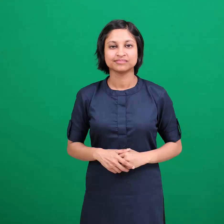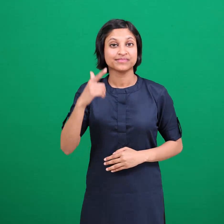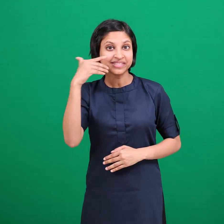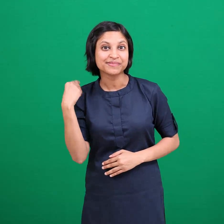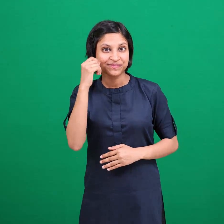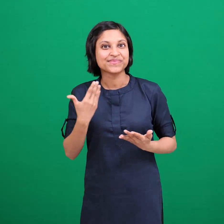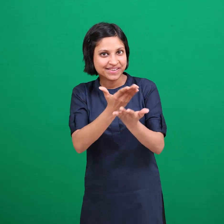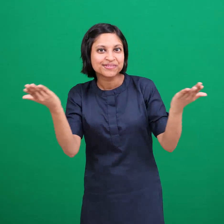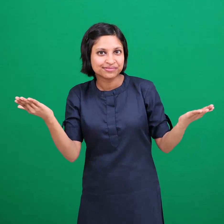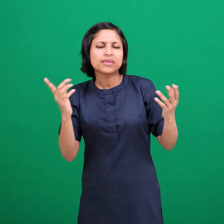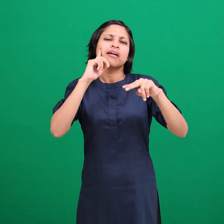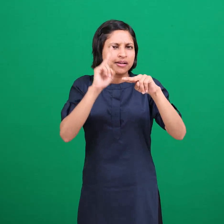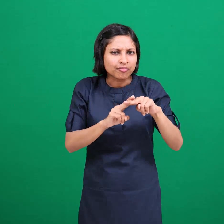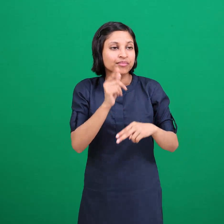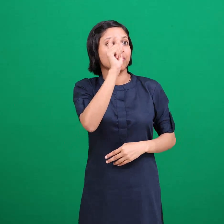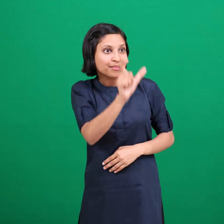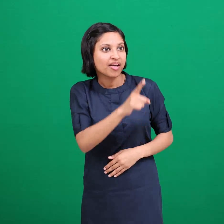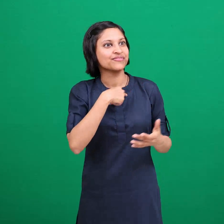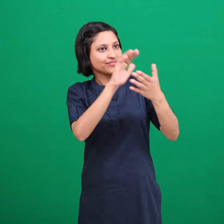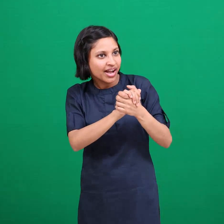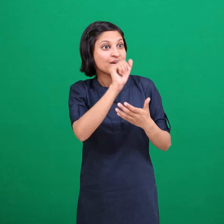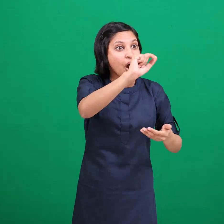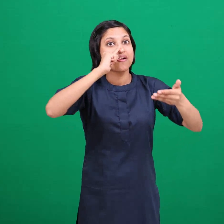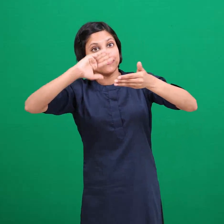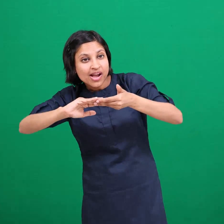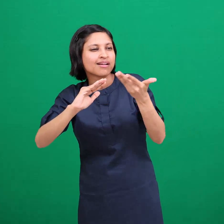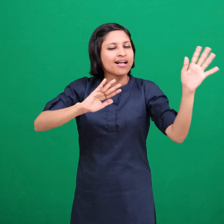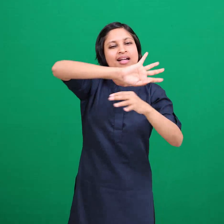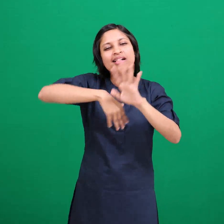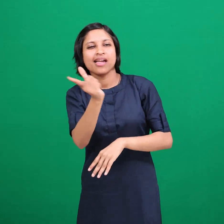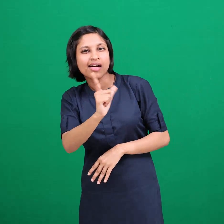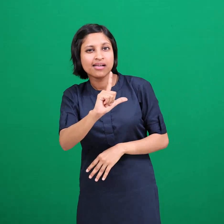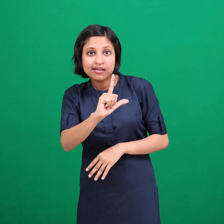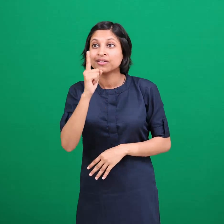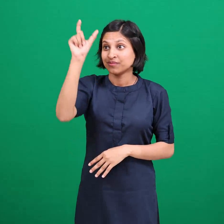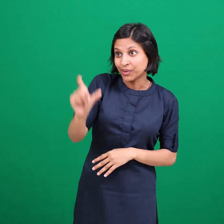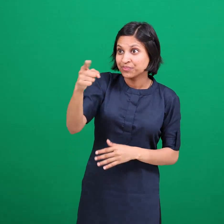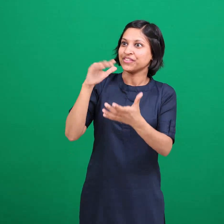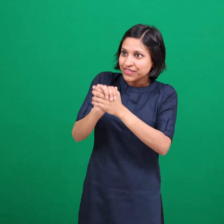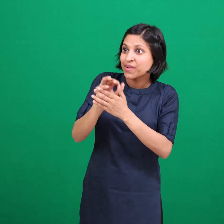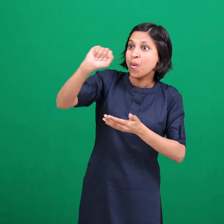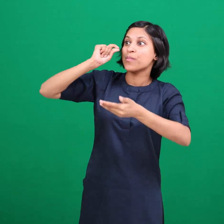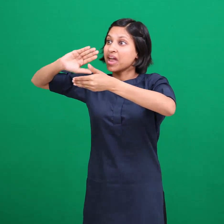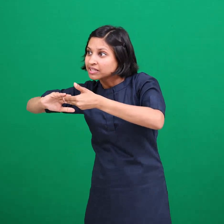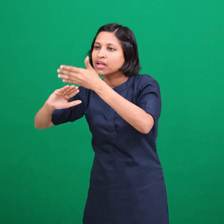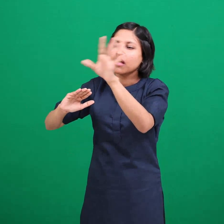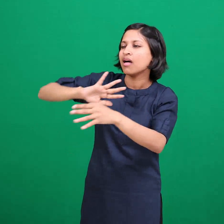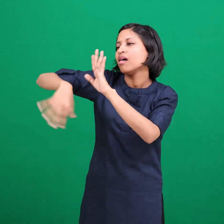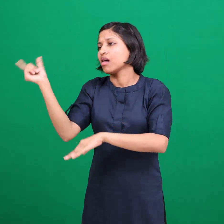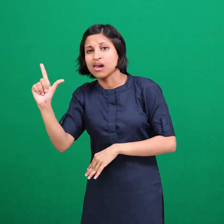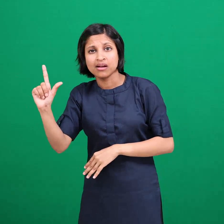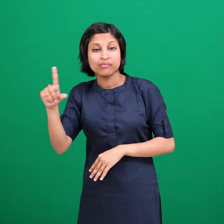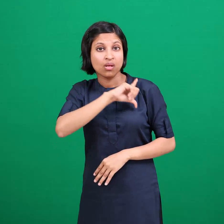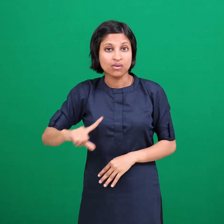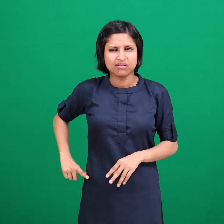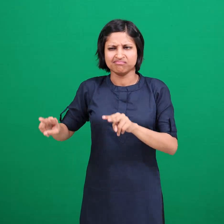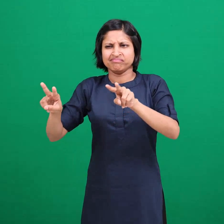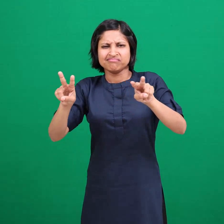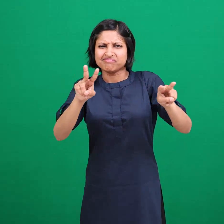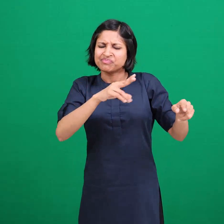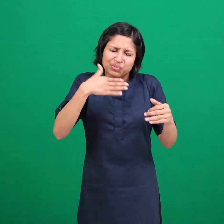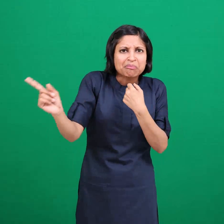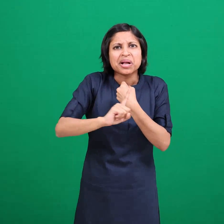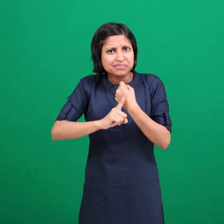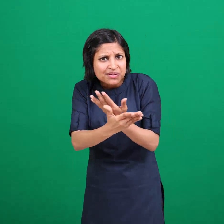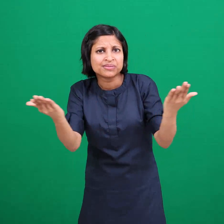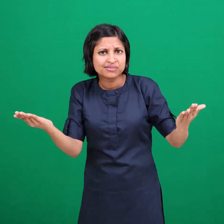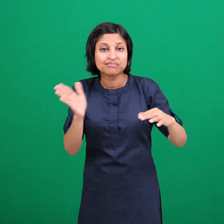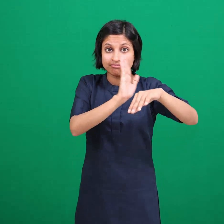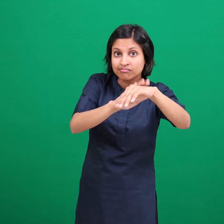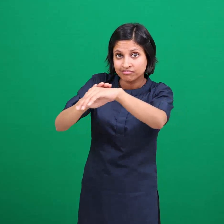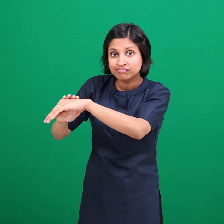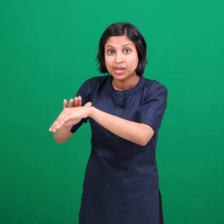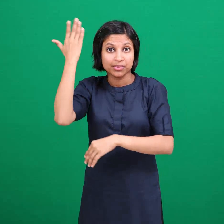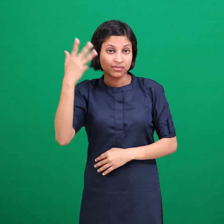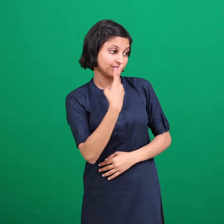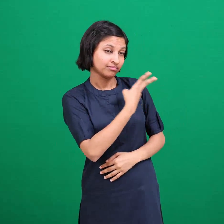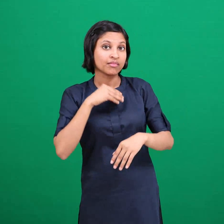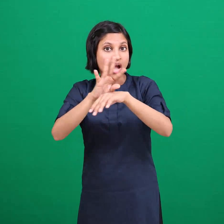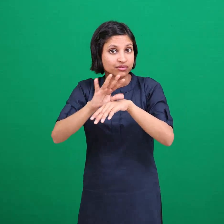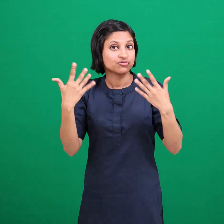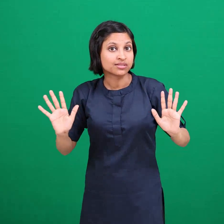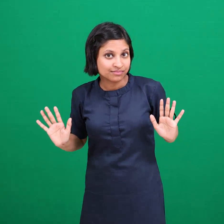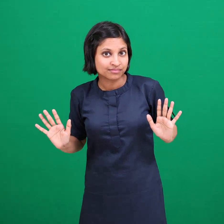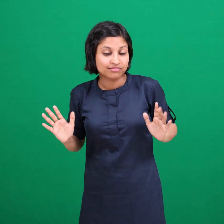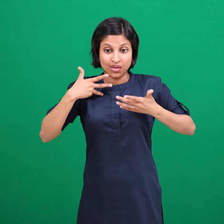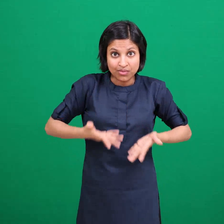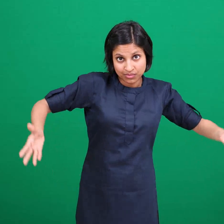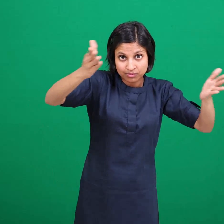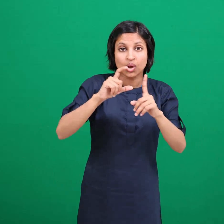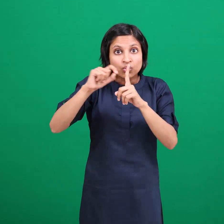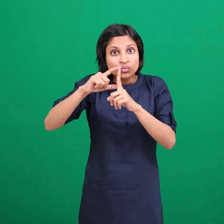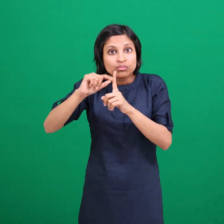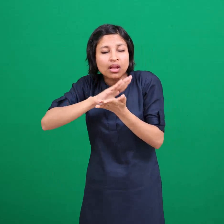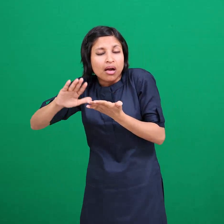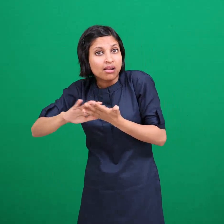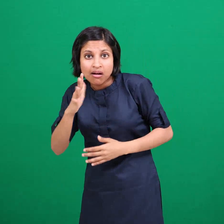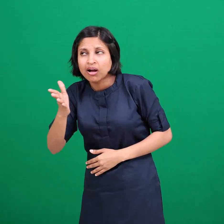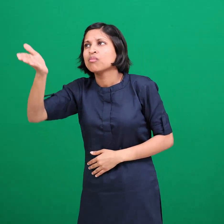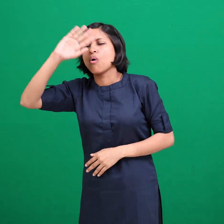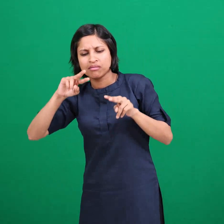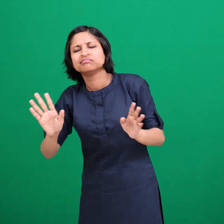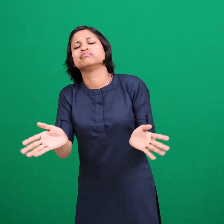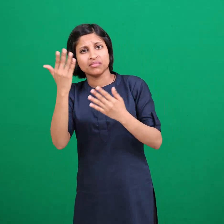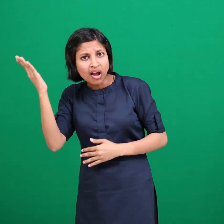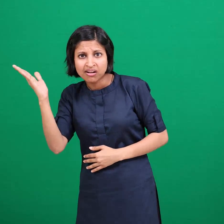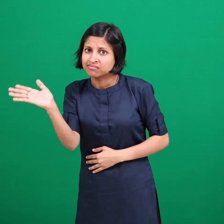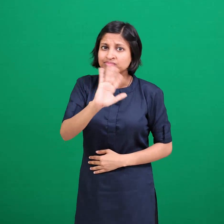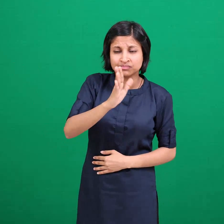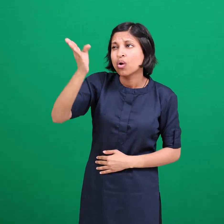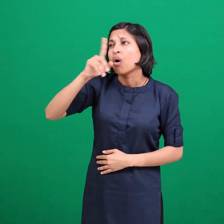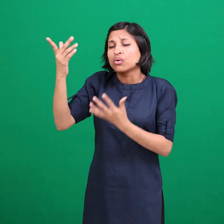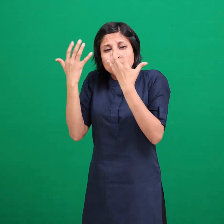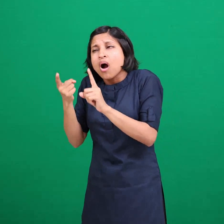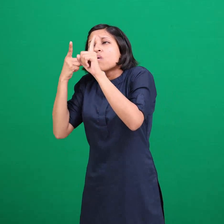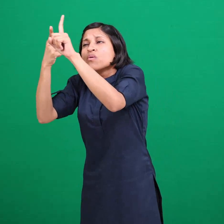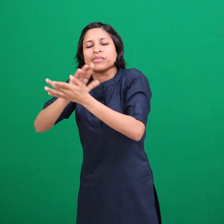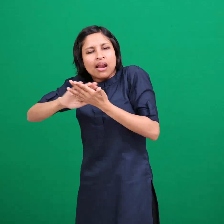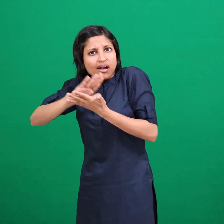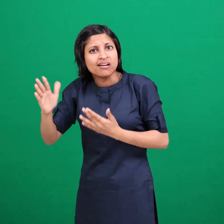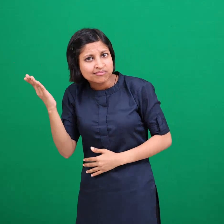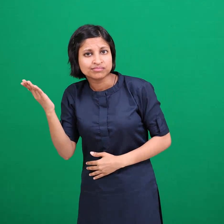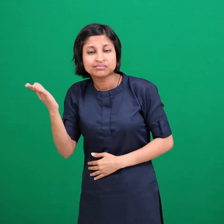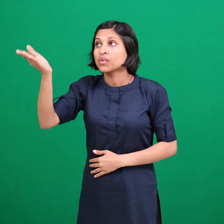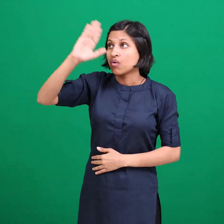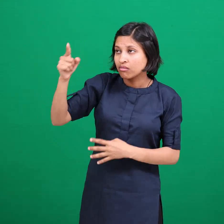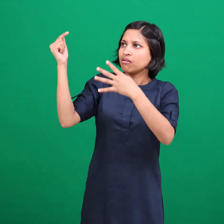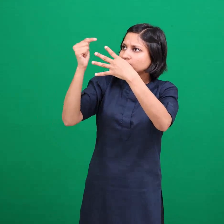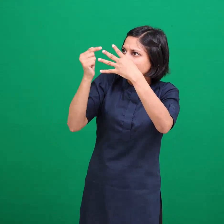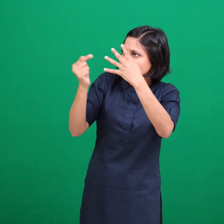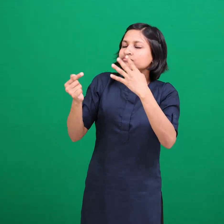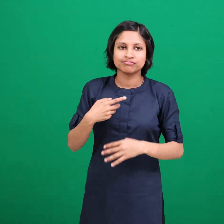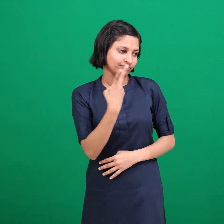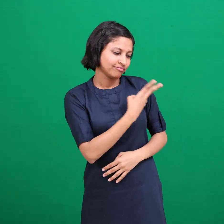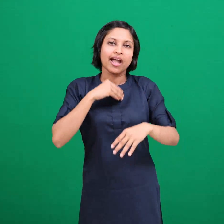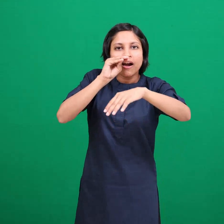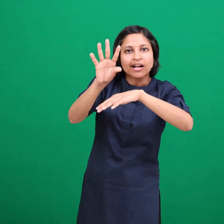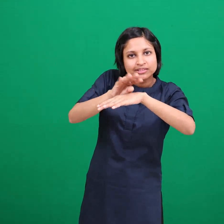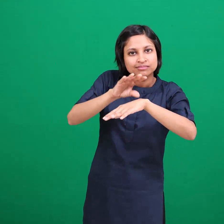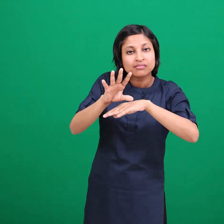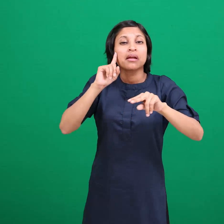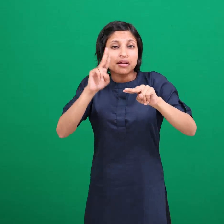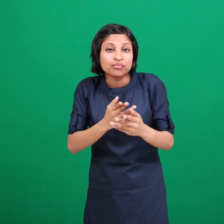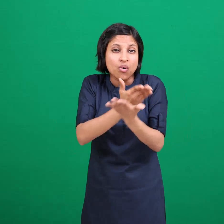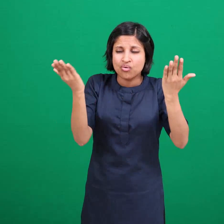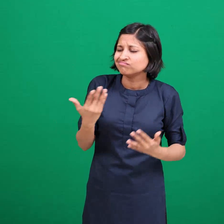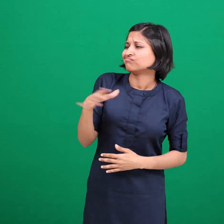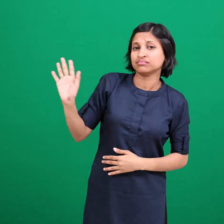and no one should ever violate or exploit his brother in this regard, because the Lord will avenge all such acts, as we have already told you and solemnly warned you. For God has not called us to impurity, but to holiness.